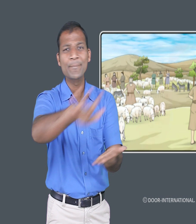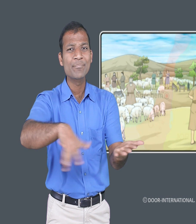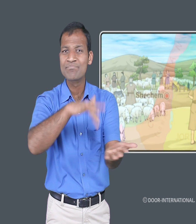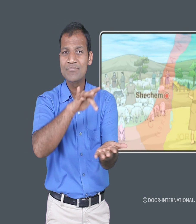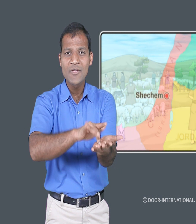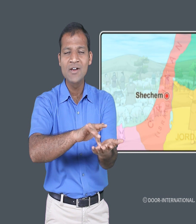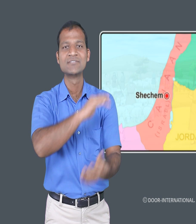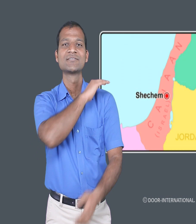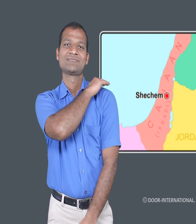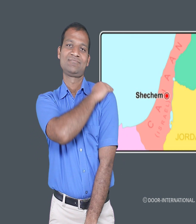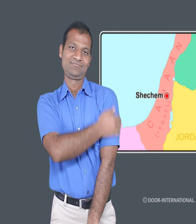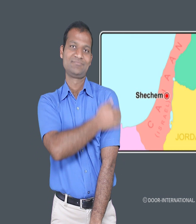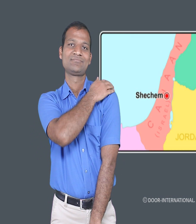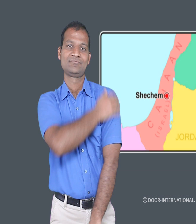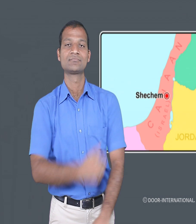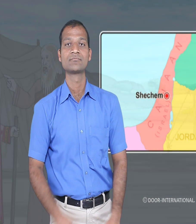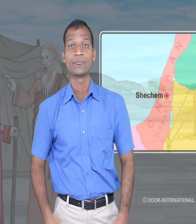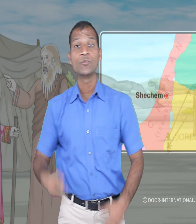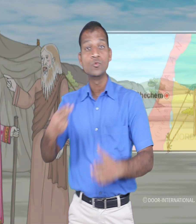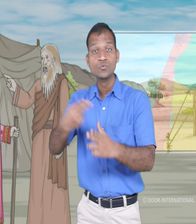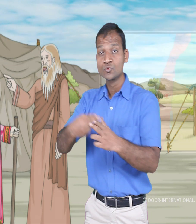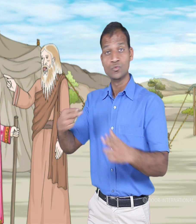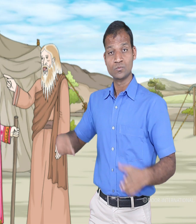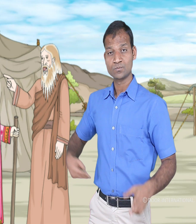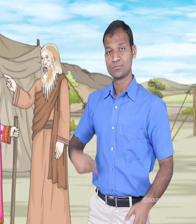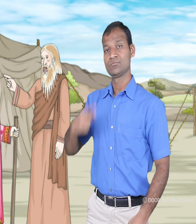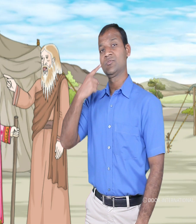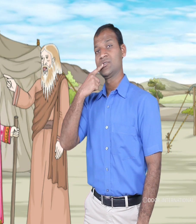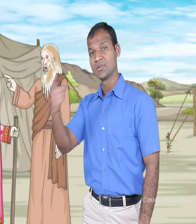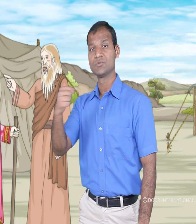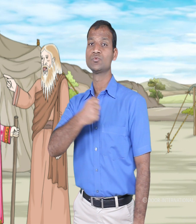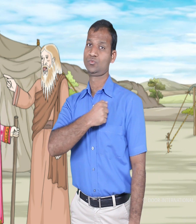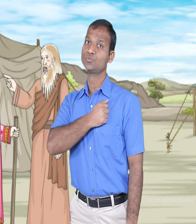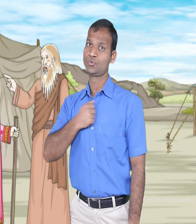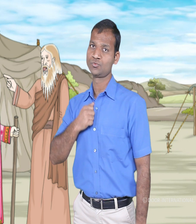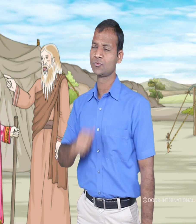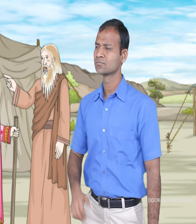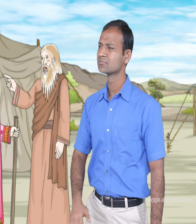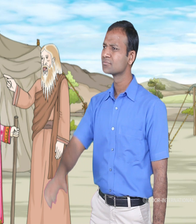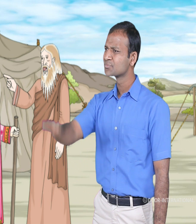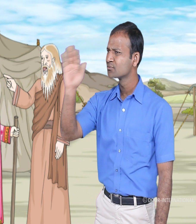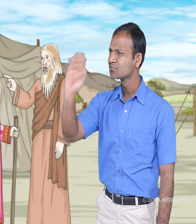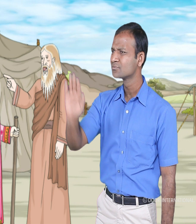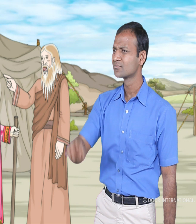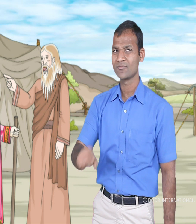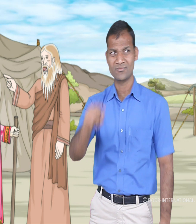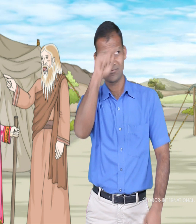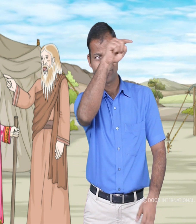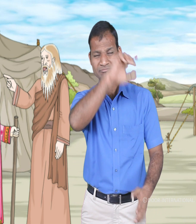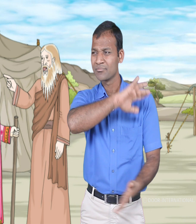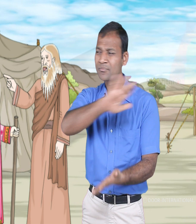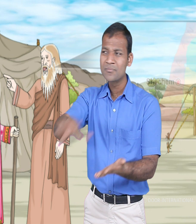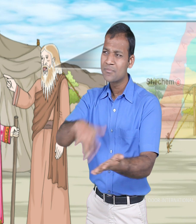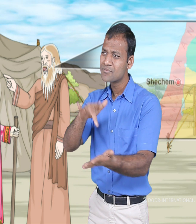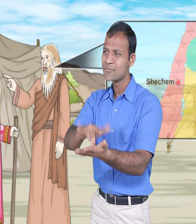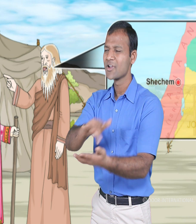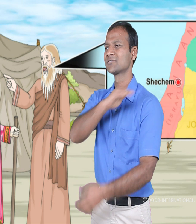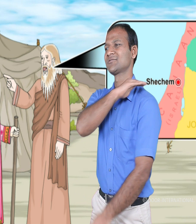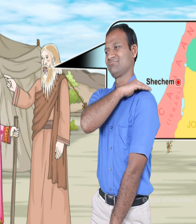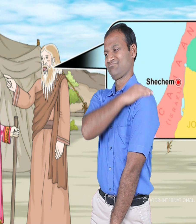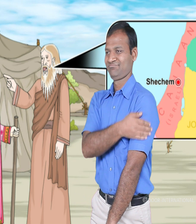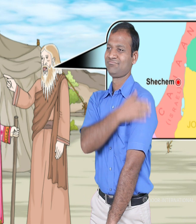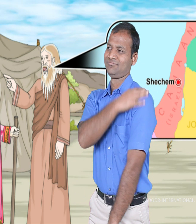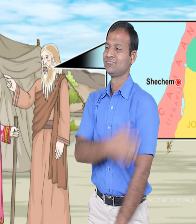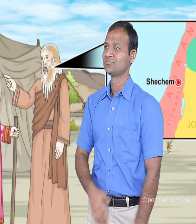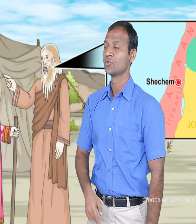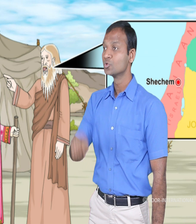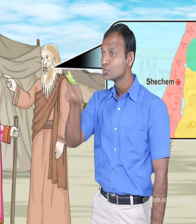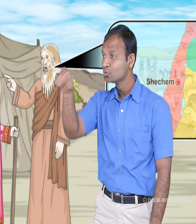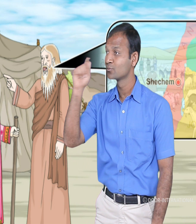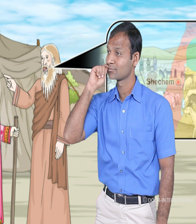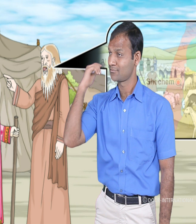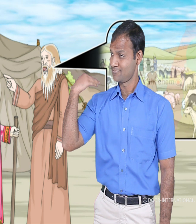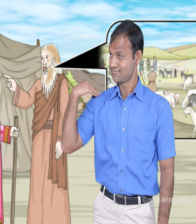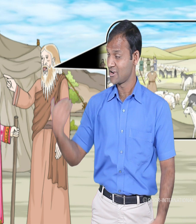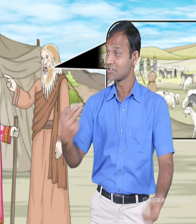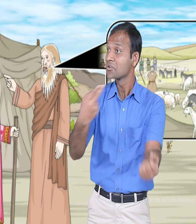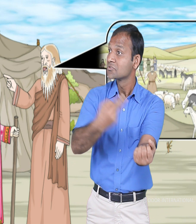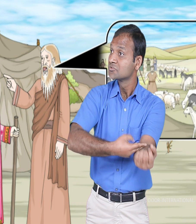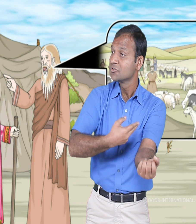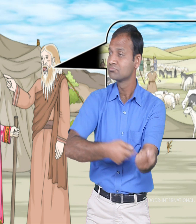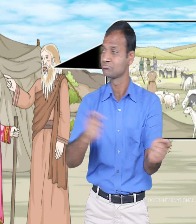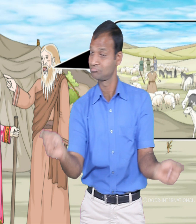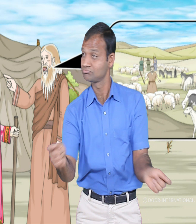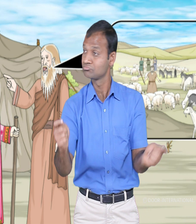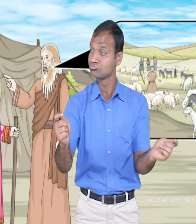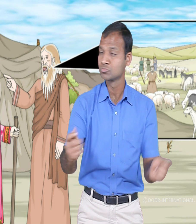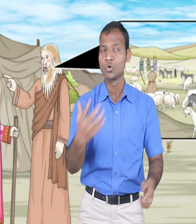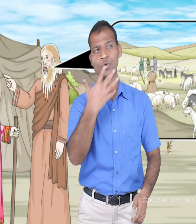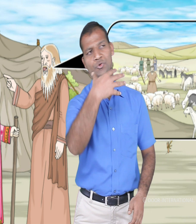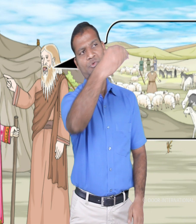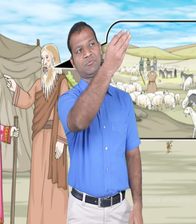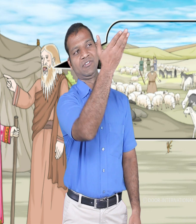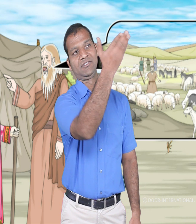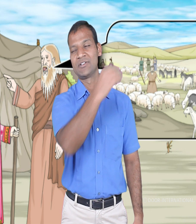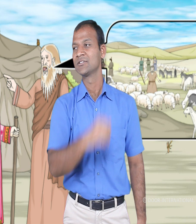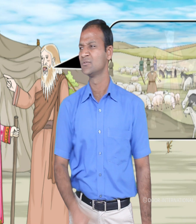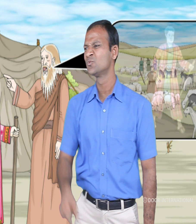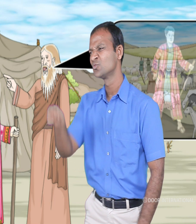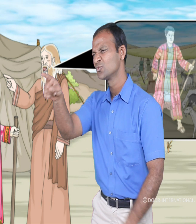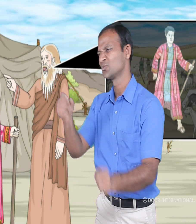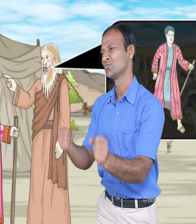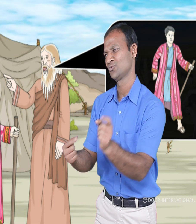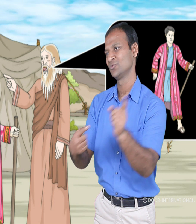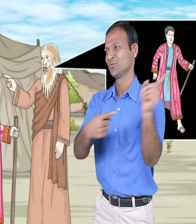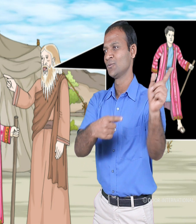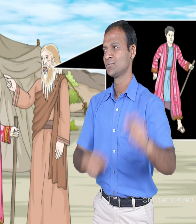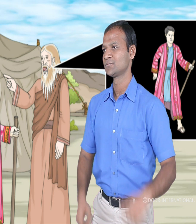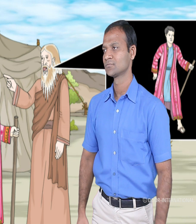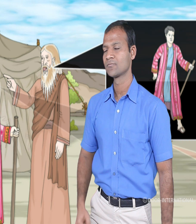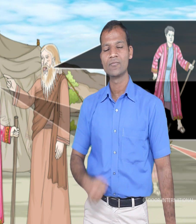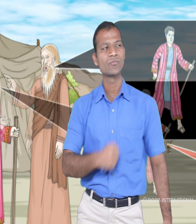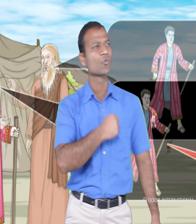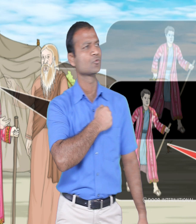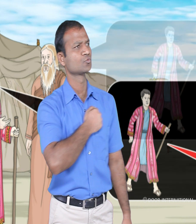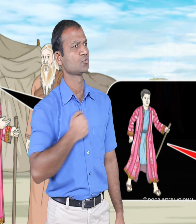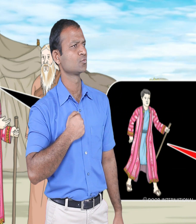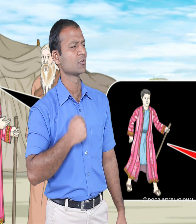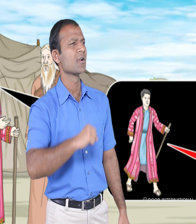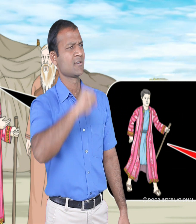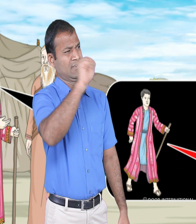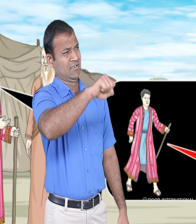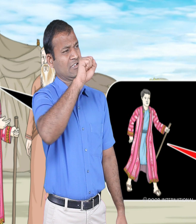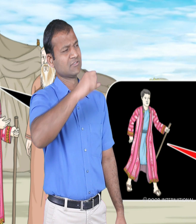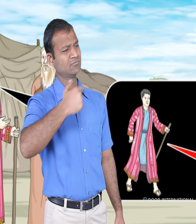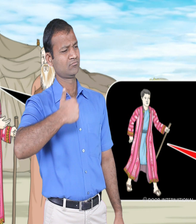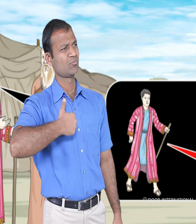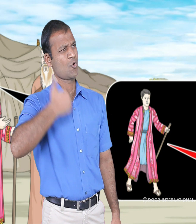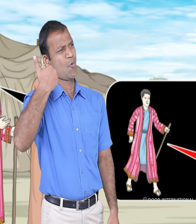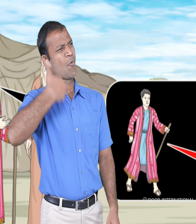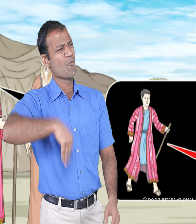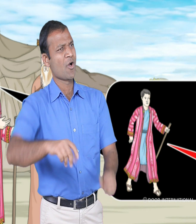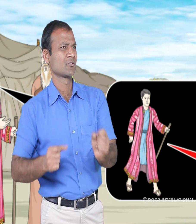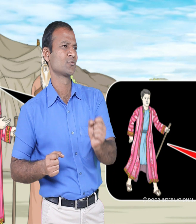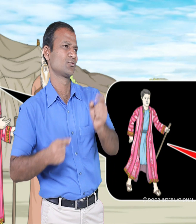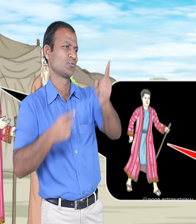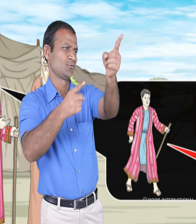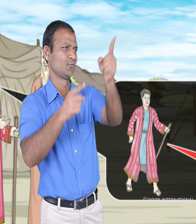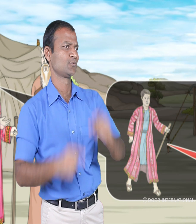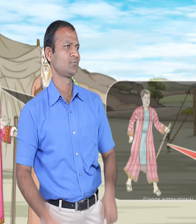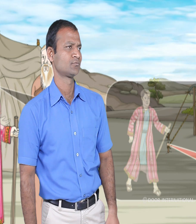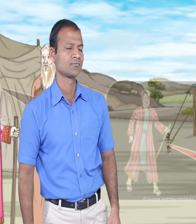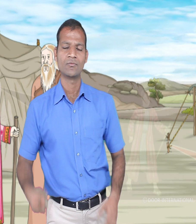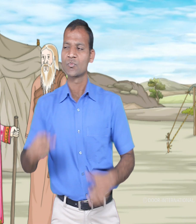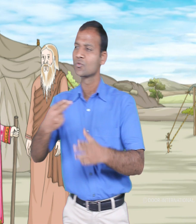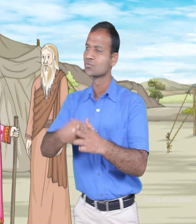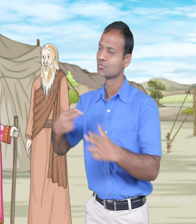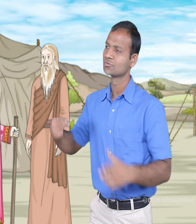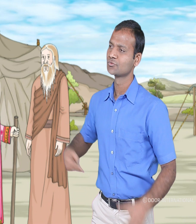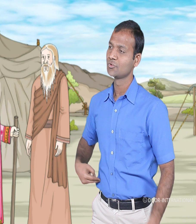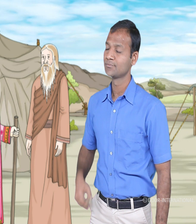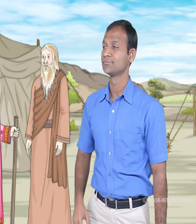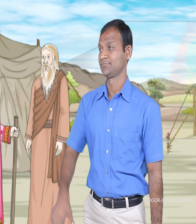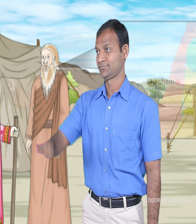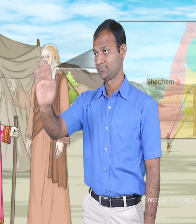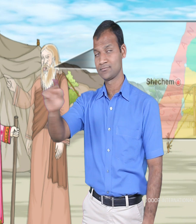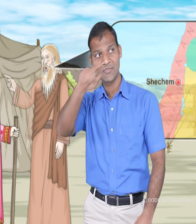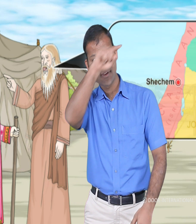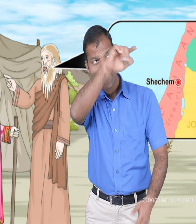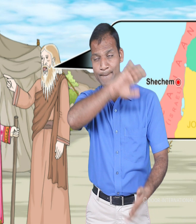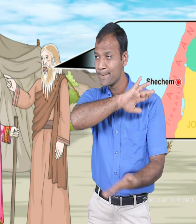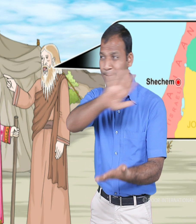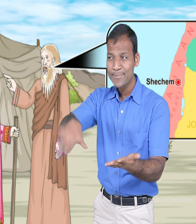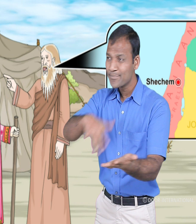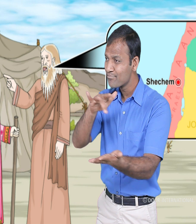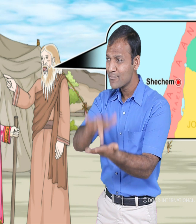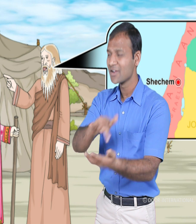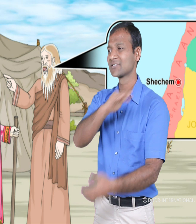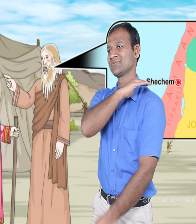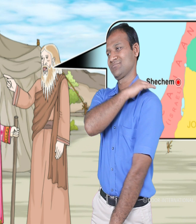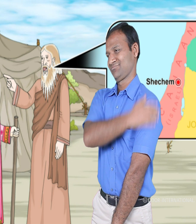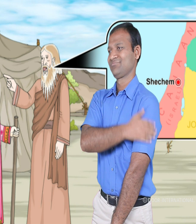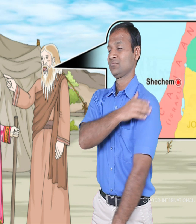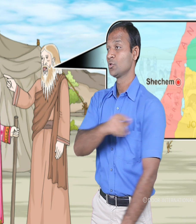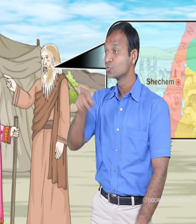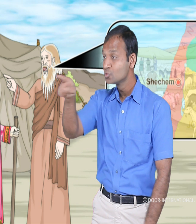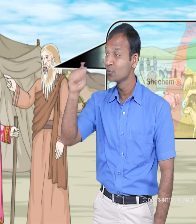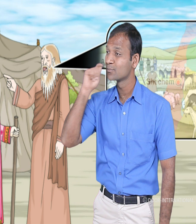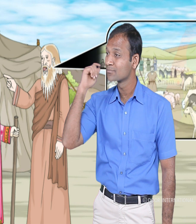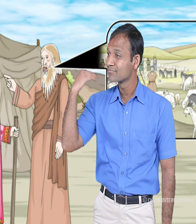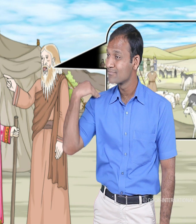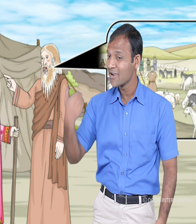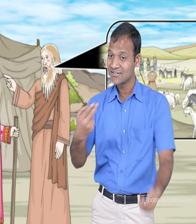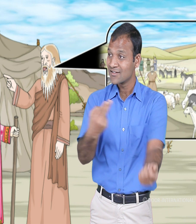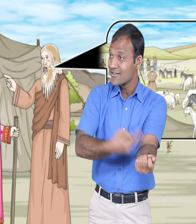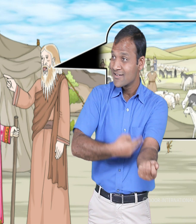Israel said to him, “Are not your brothers pasturing the flocks at Shechem? Get ready; I am sending you to them.” “I am ready,” Joseph replied.